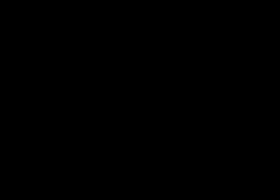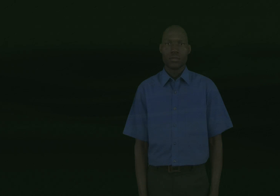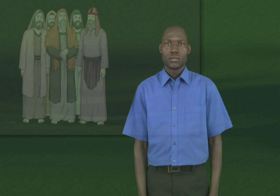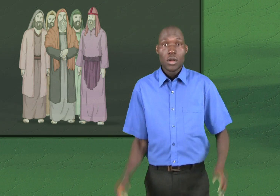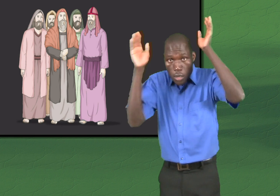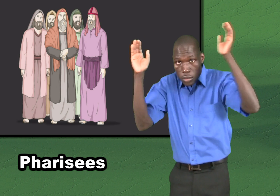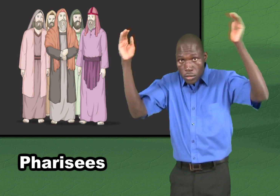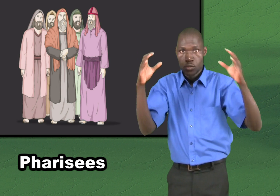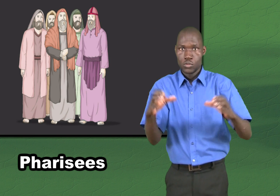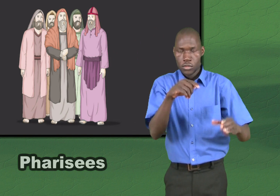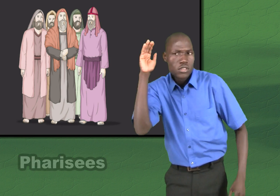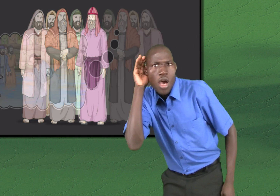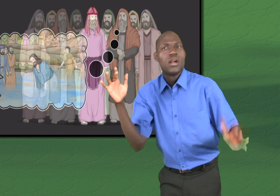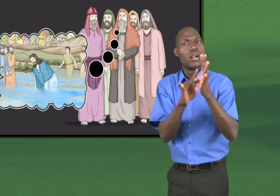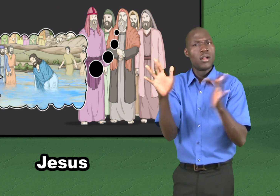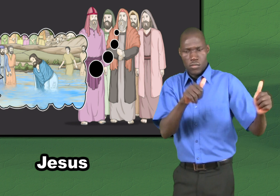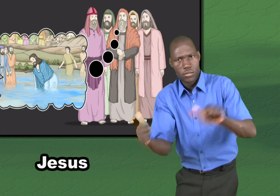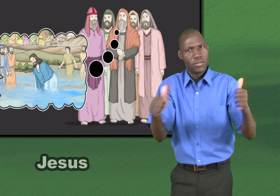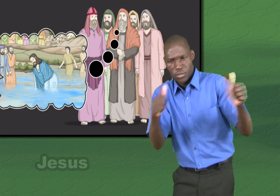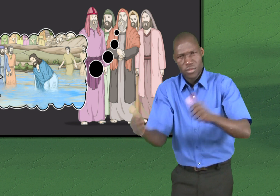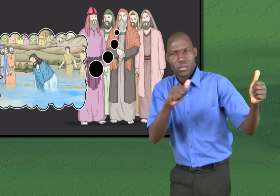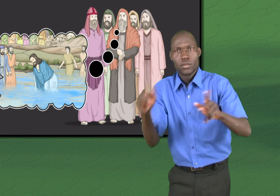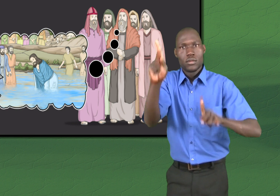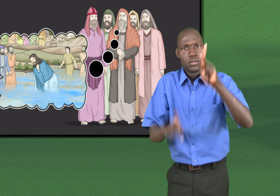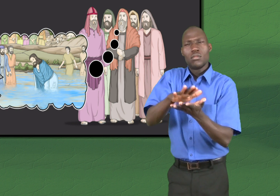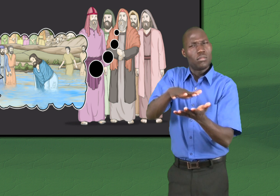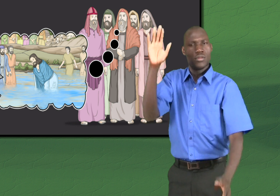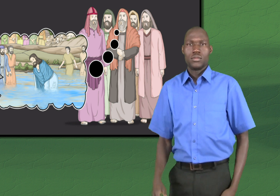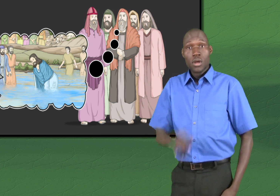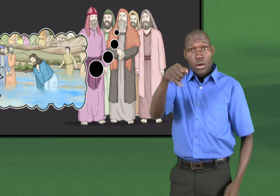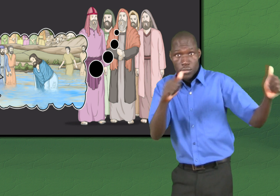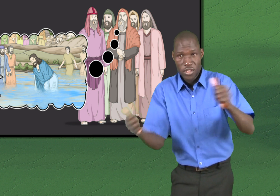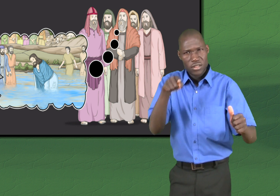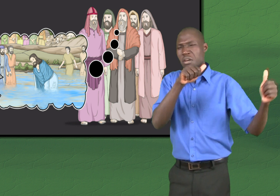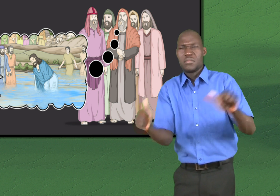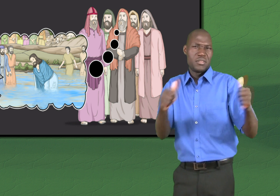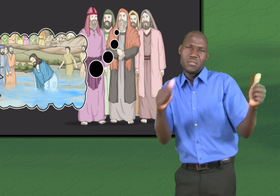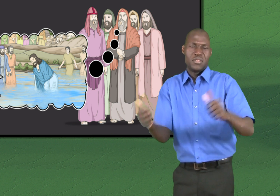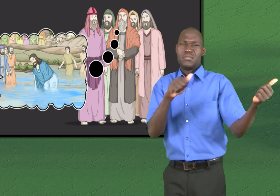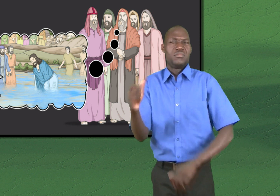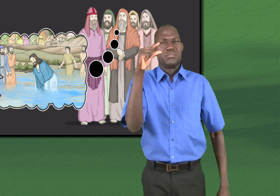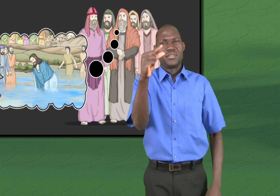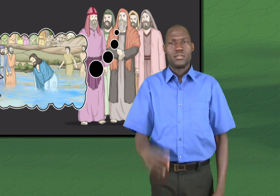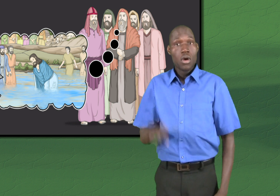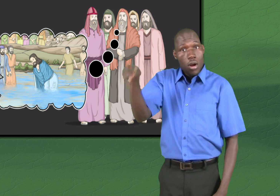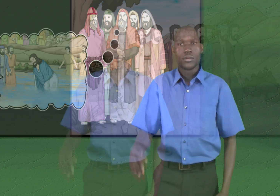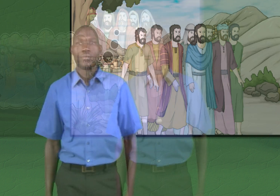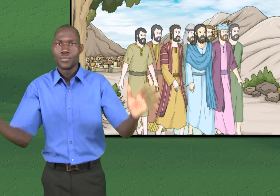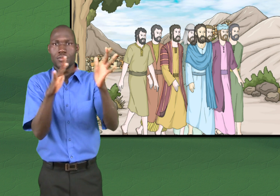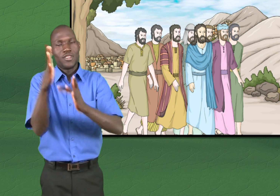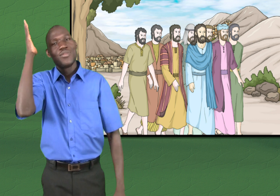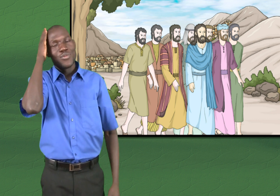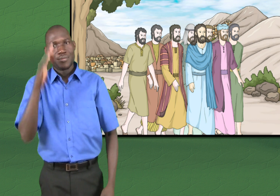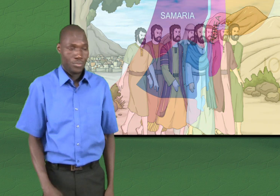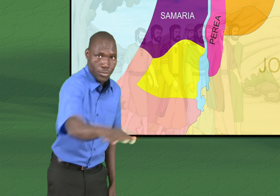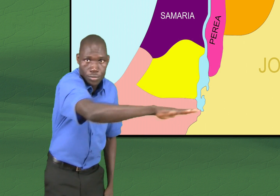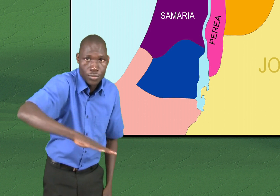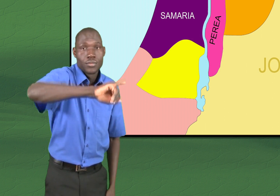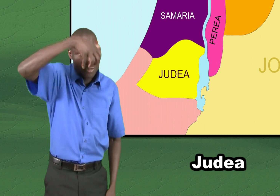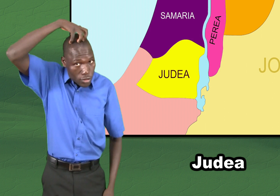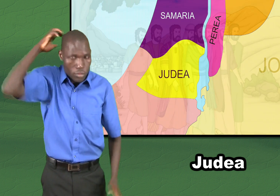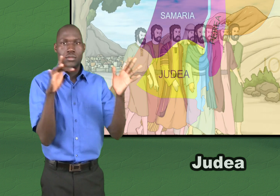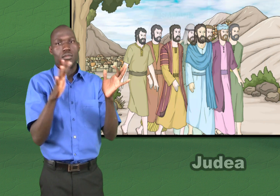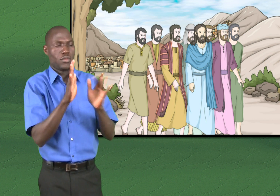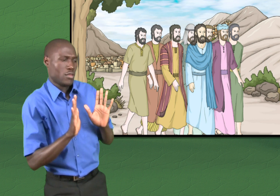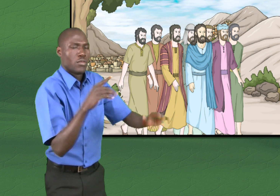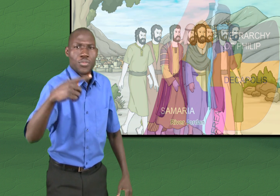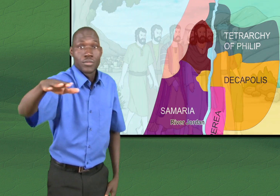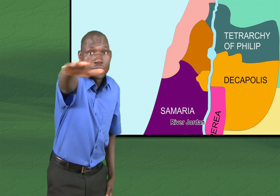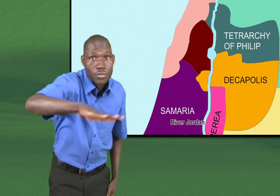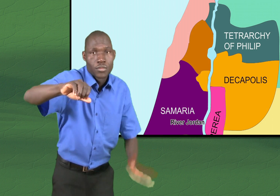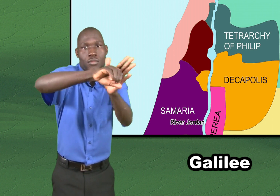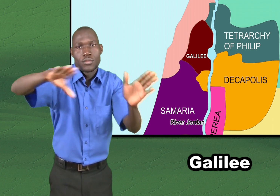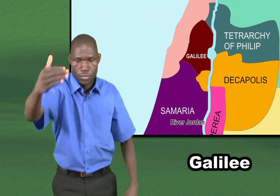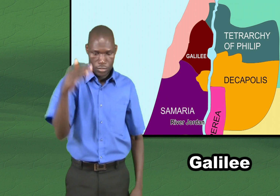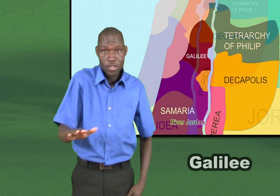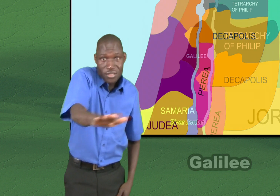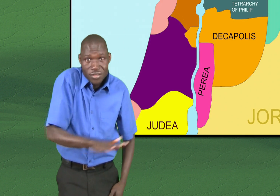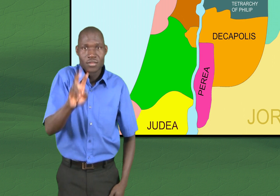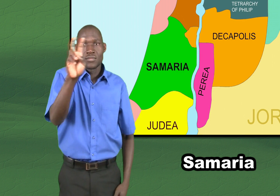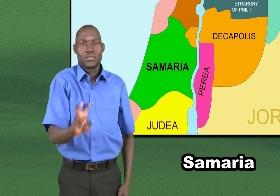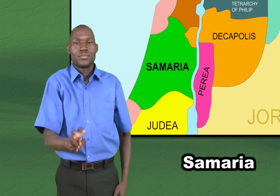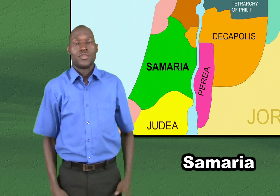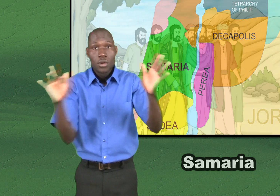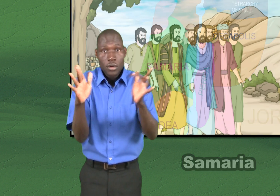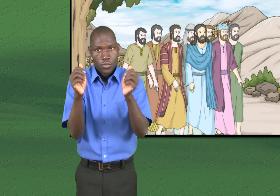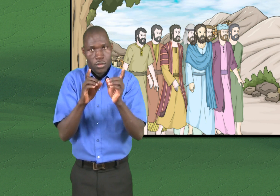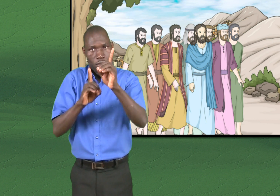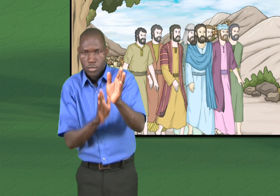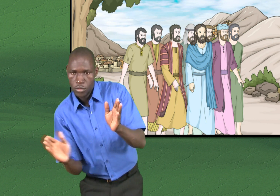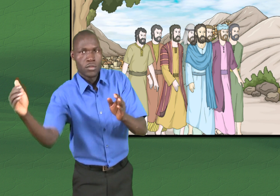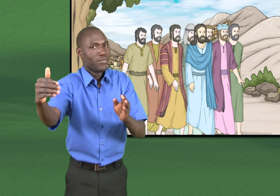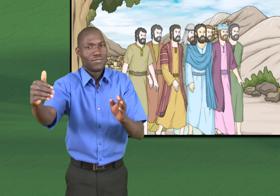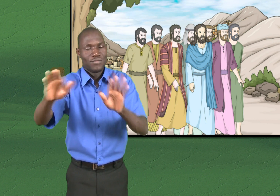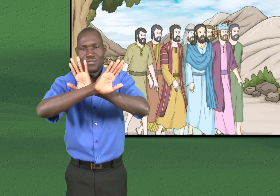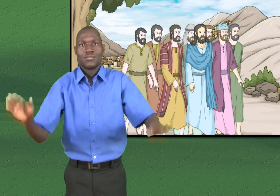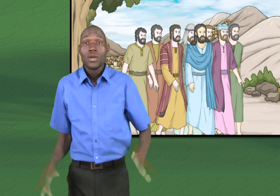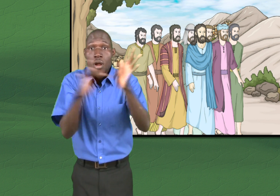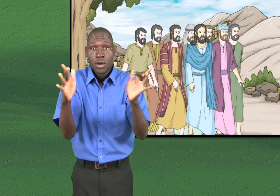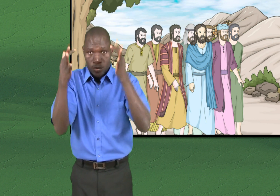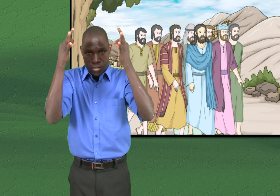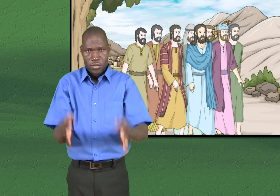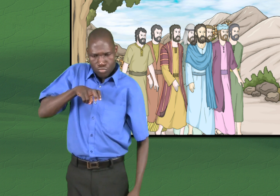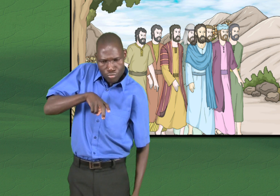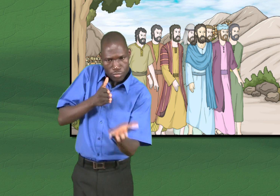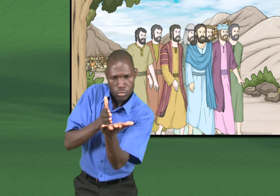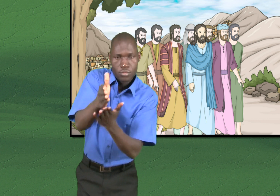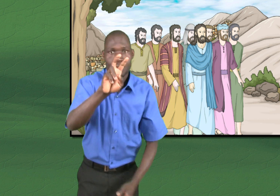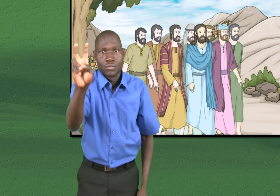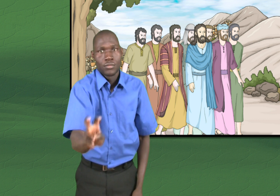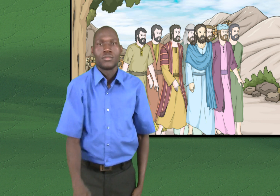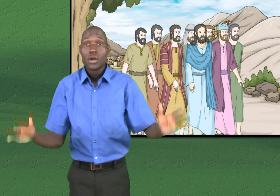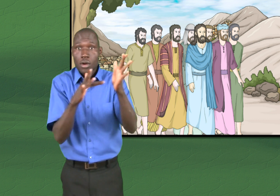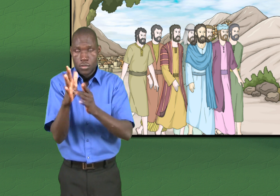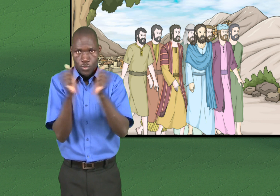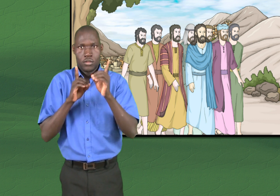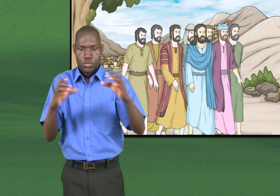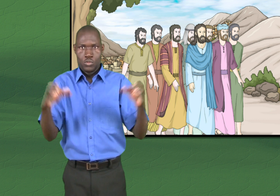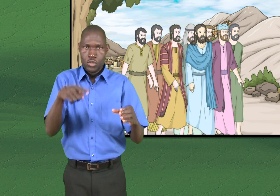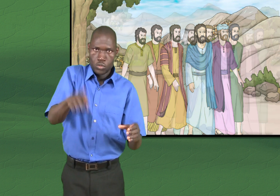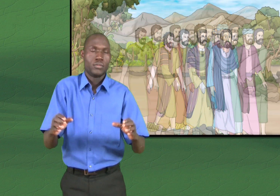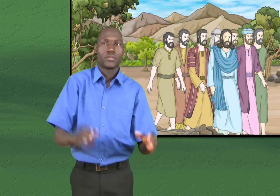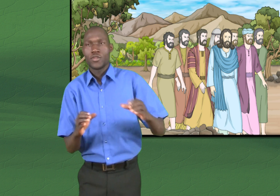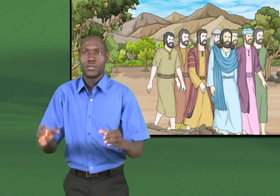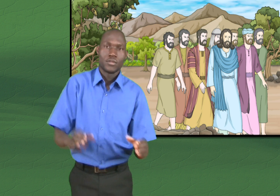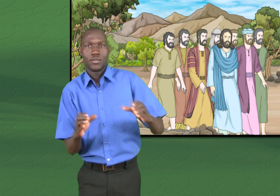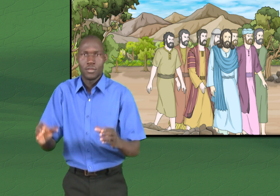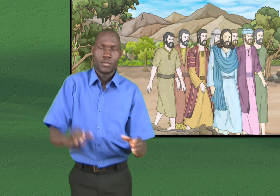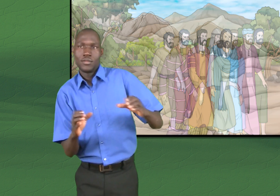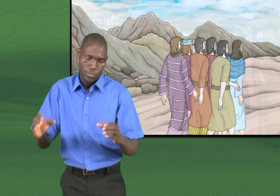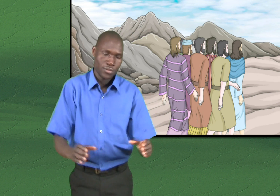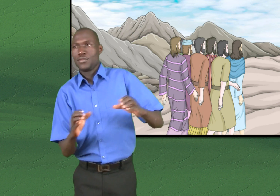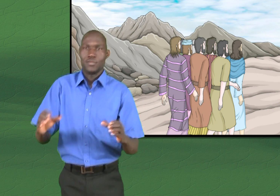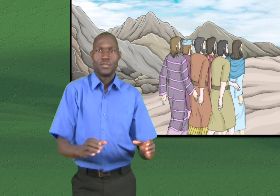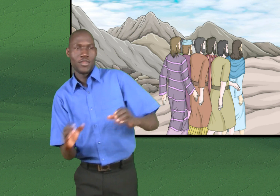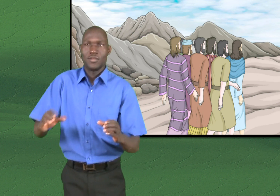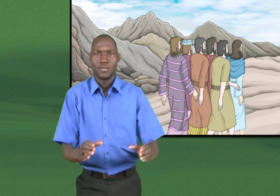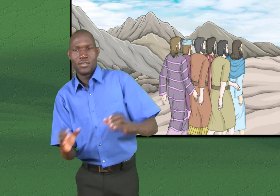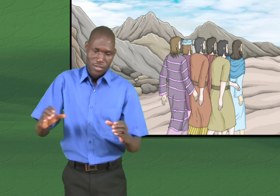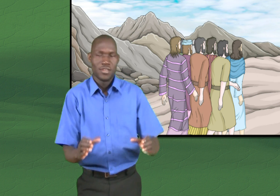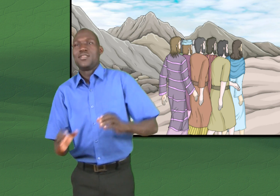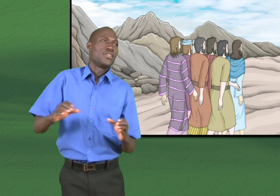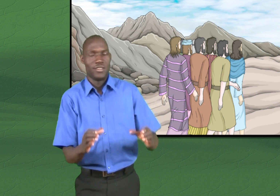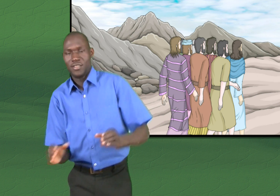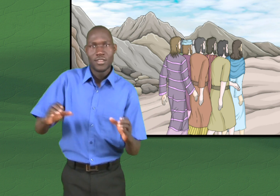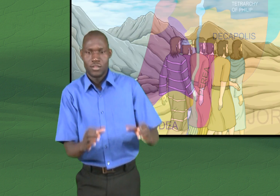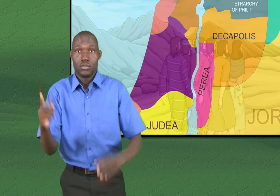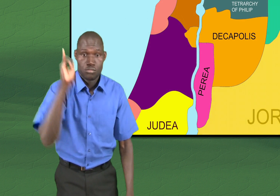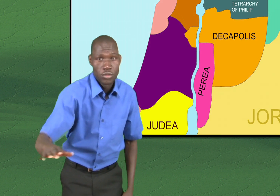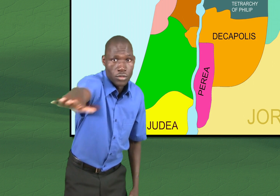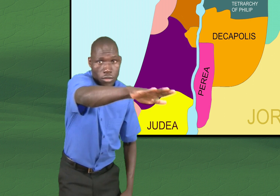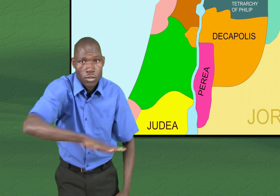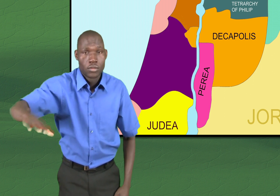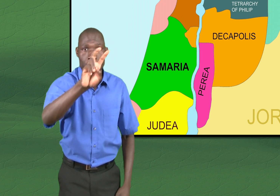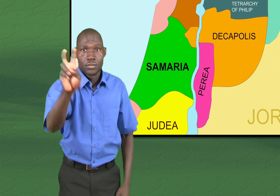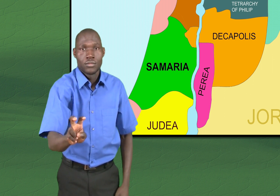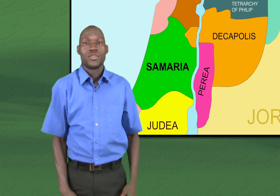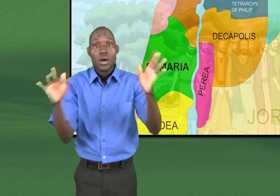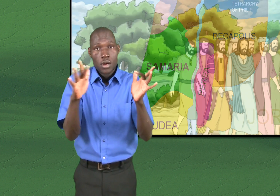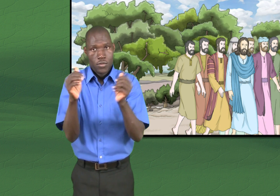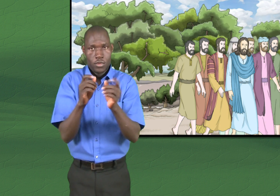When Jesus realized that the Pharisees were aware He was gaining and baptizing more disciples than John (although it was not Jesus who baptized, but His disciples), He left Judea and returned to Galilee.